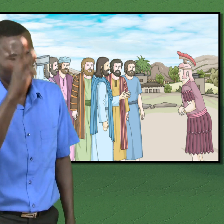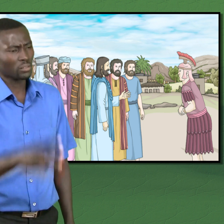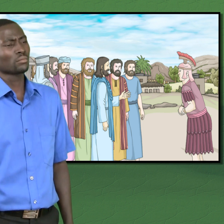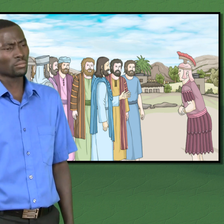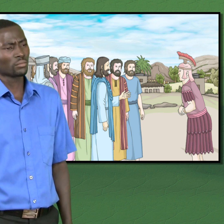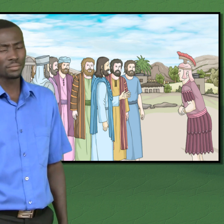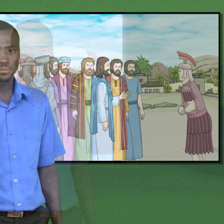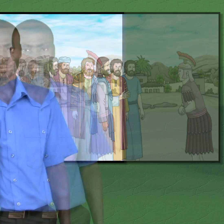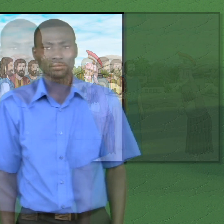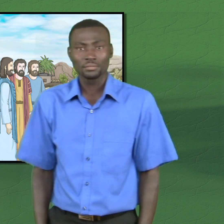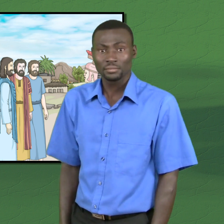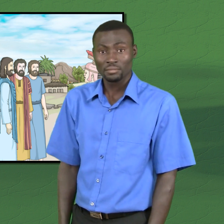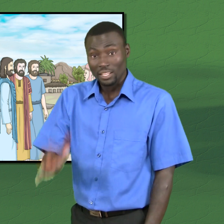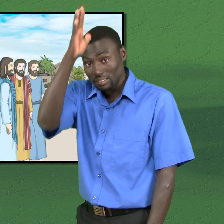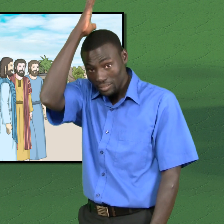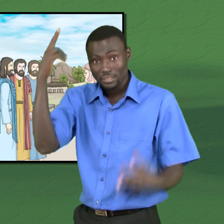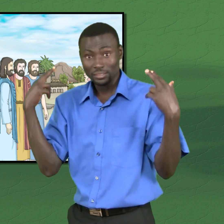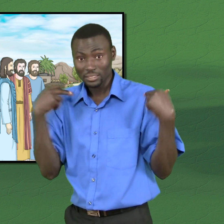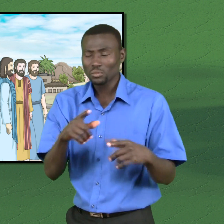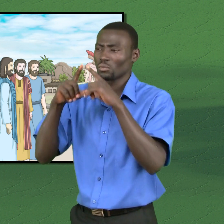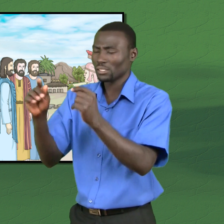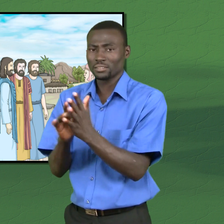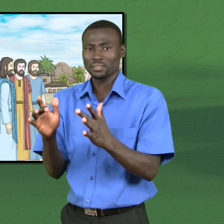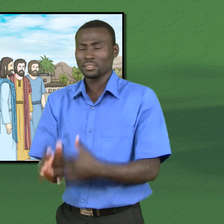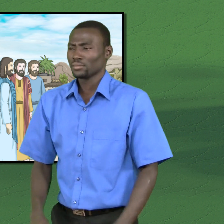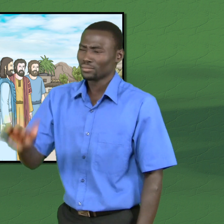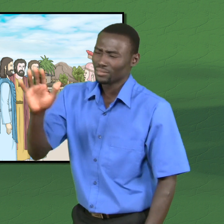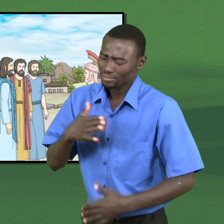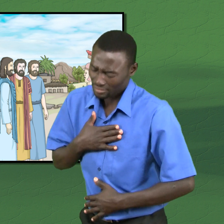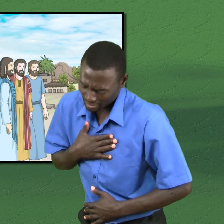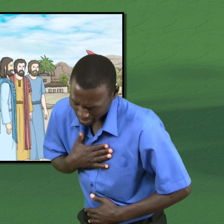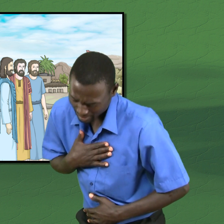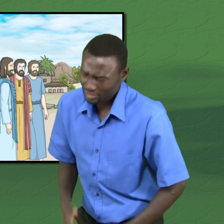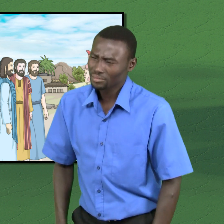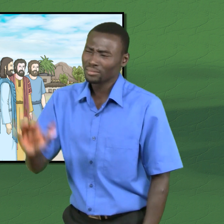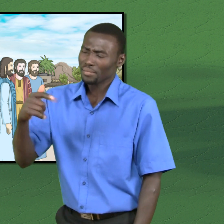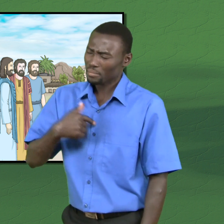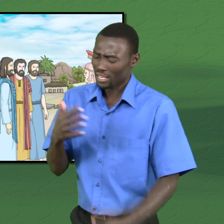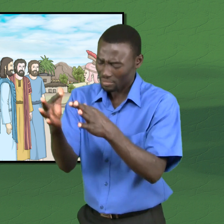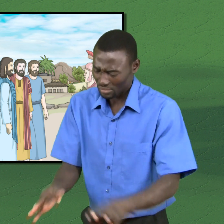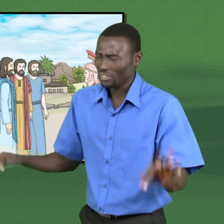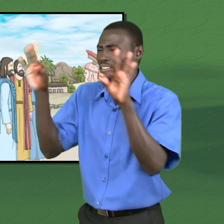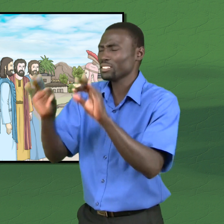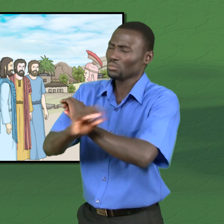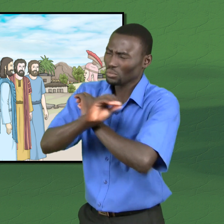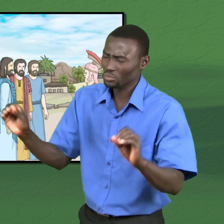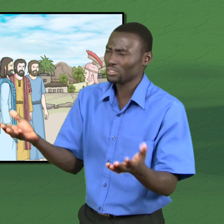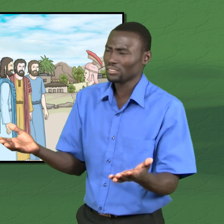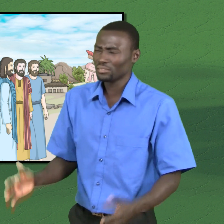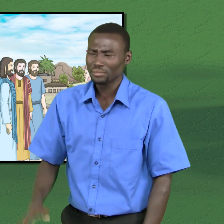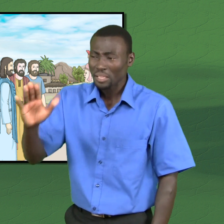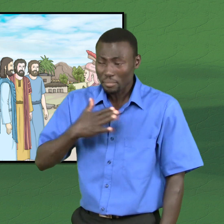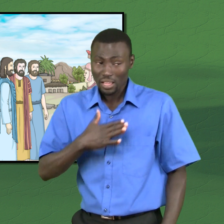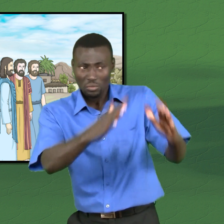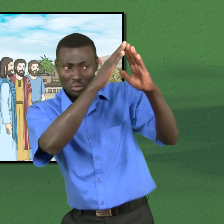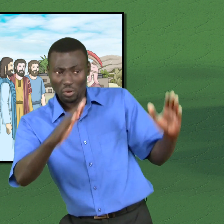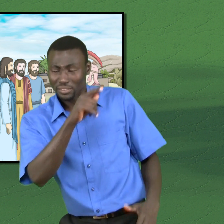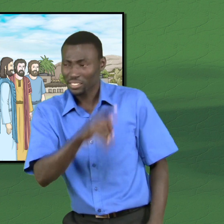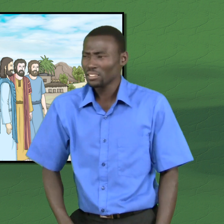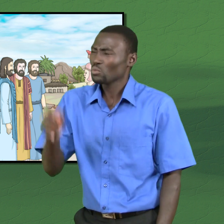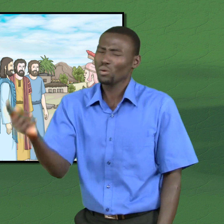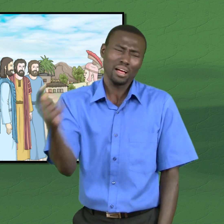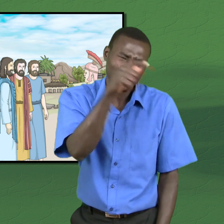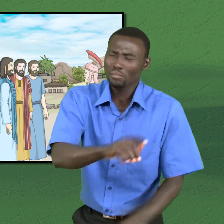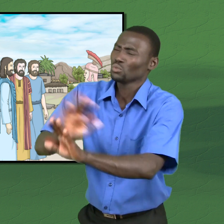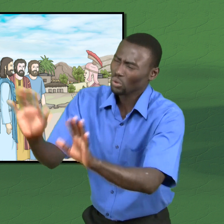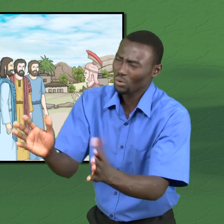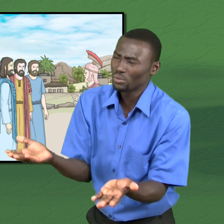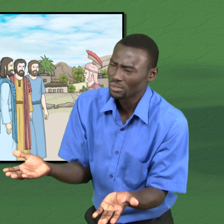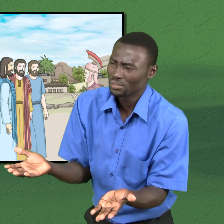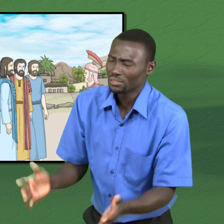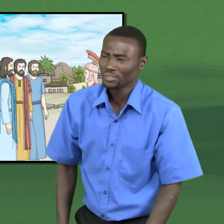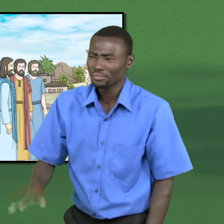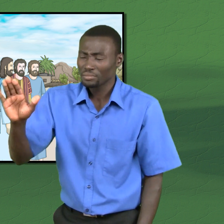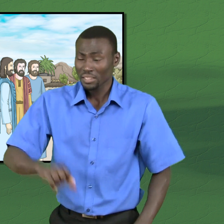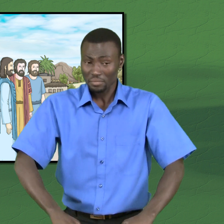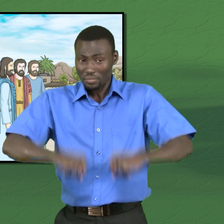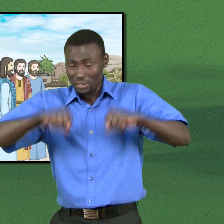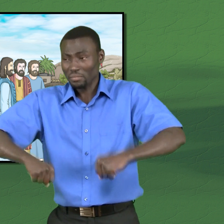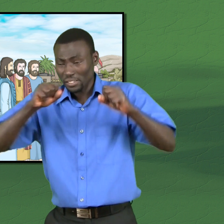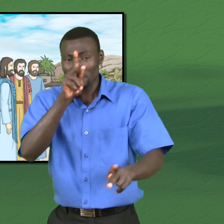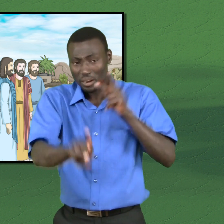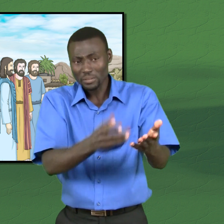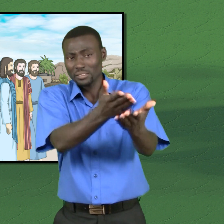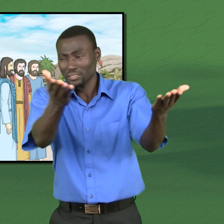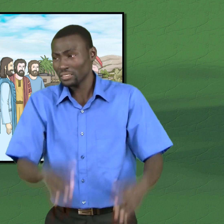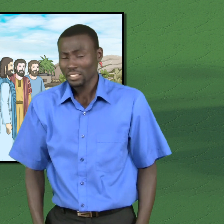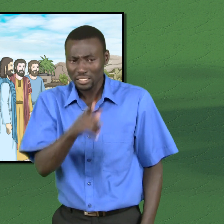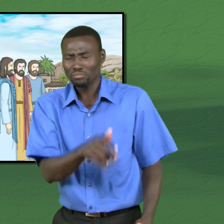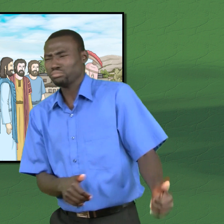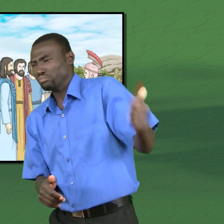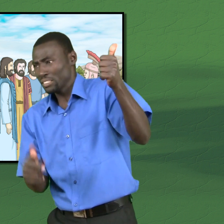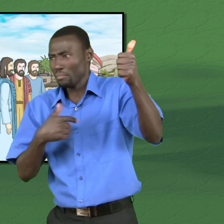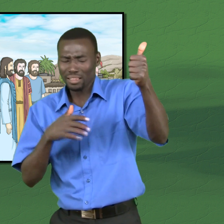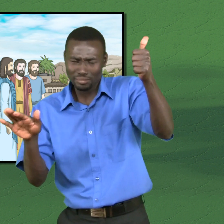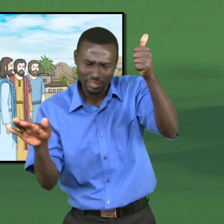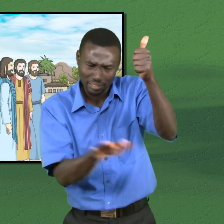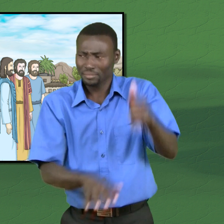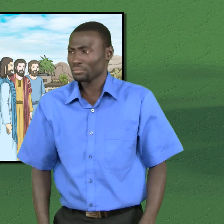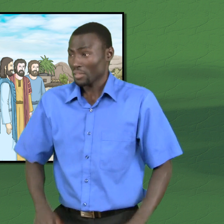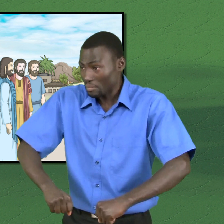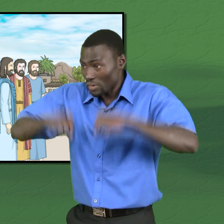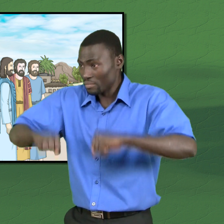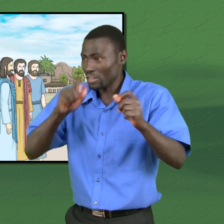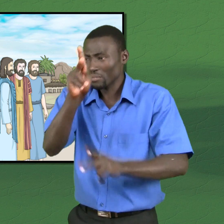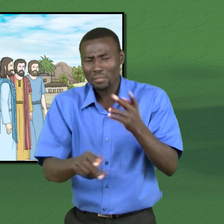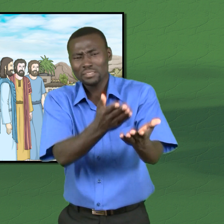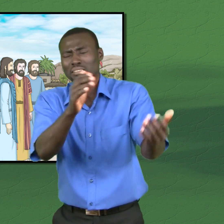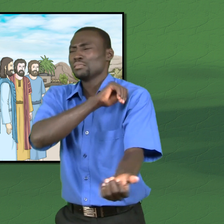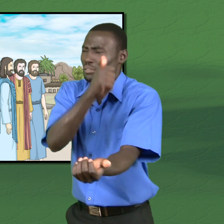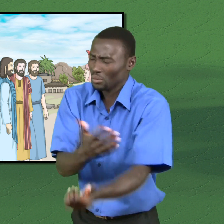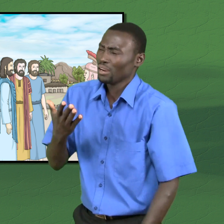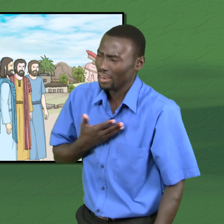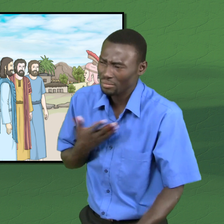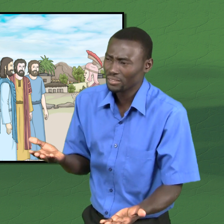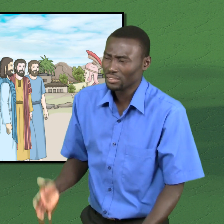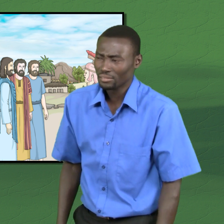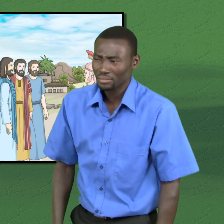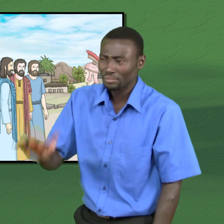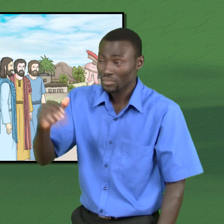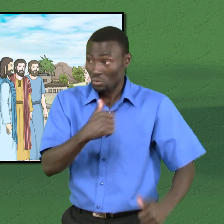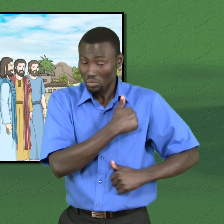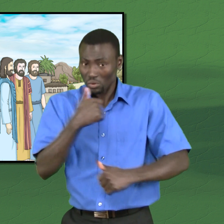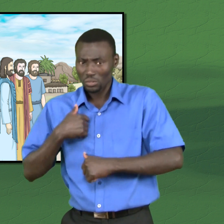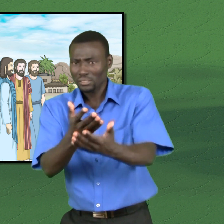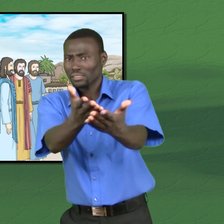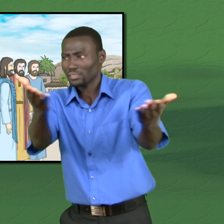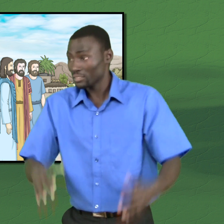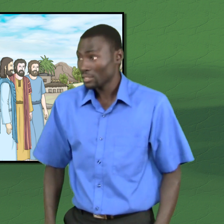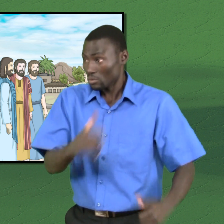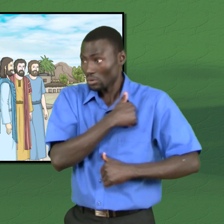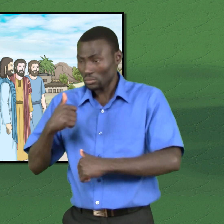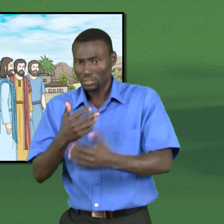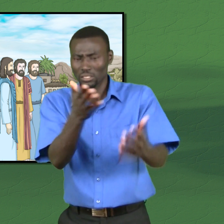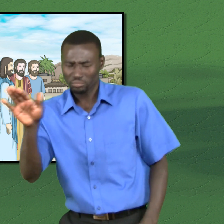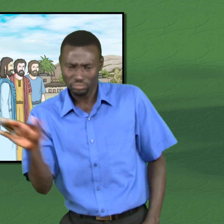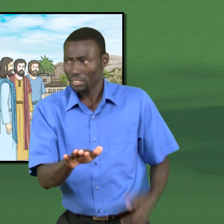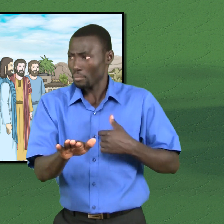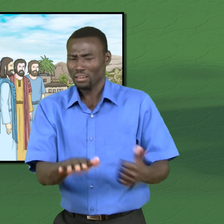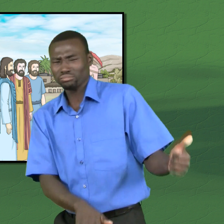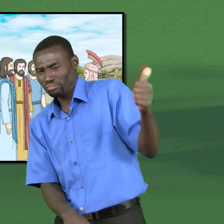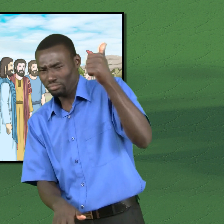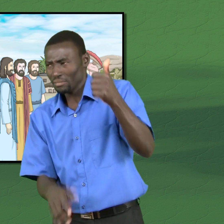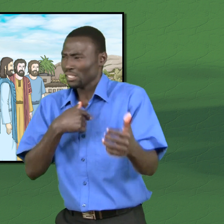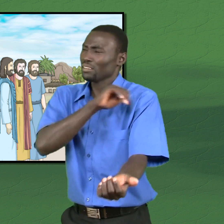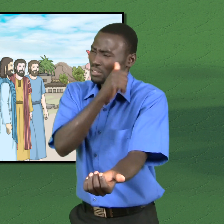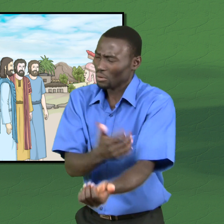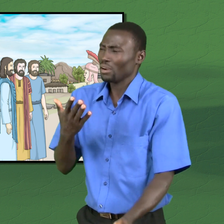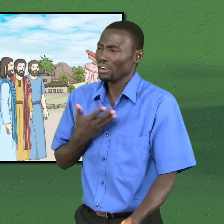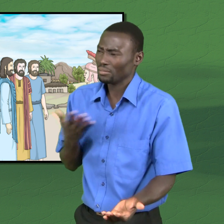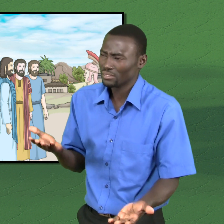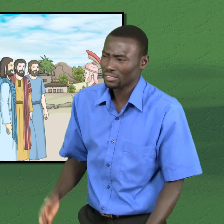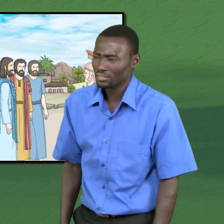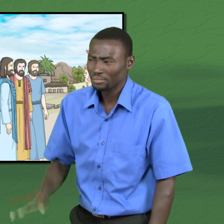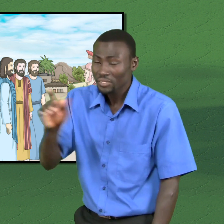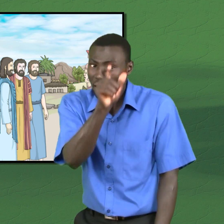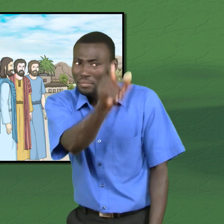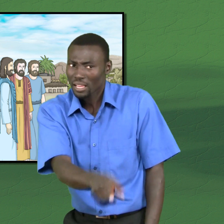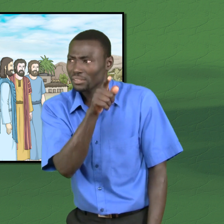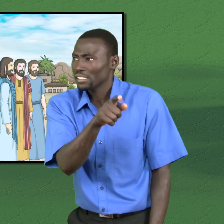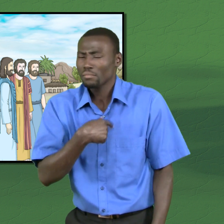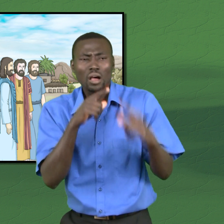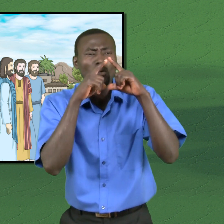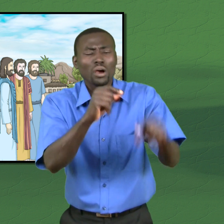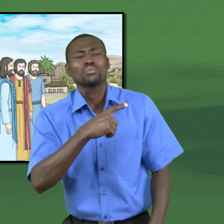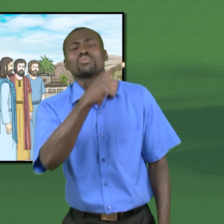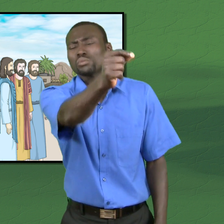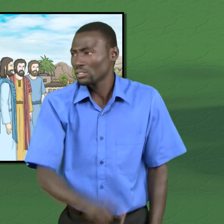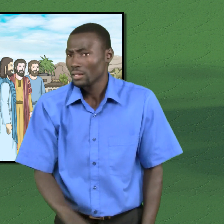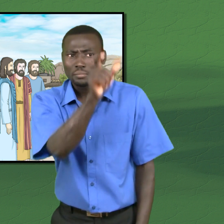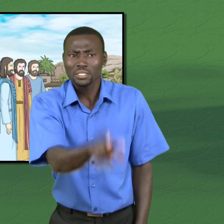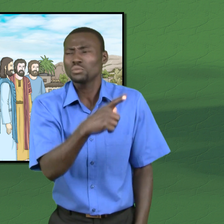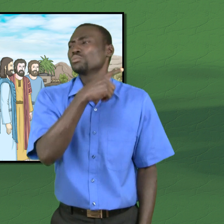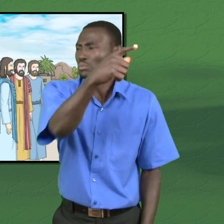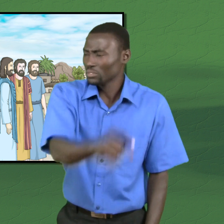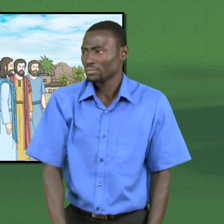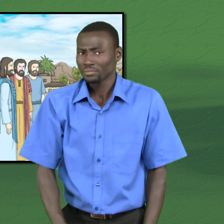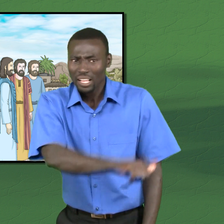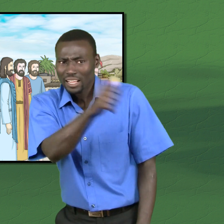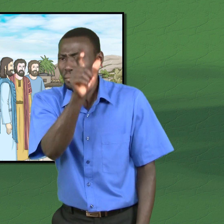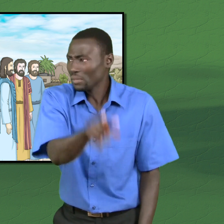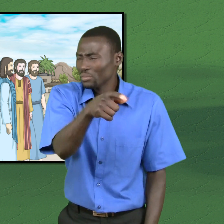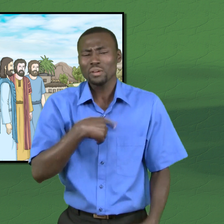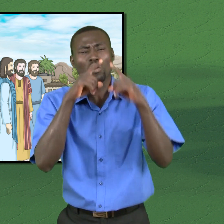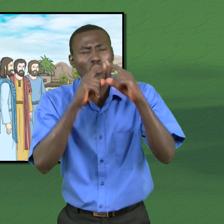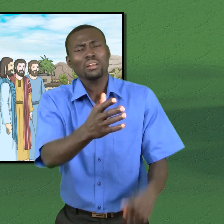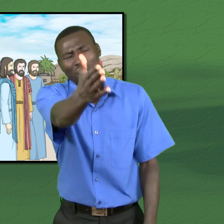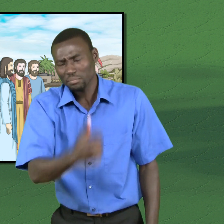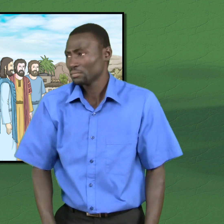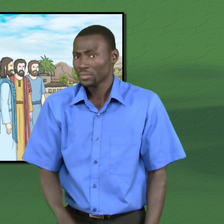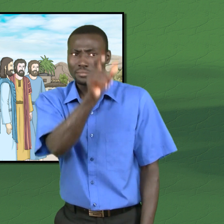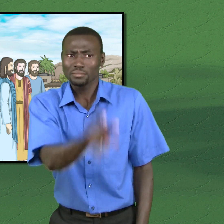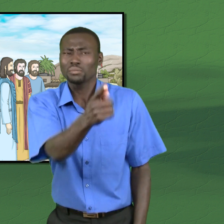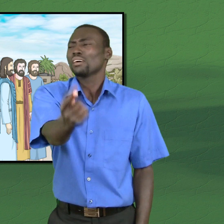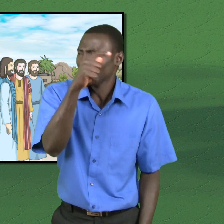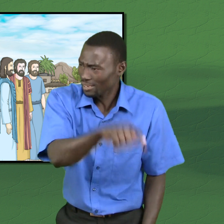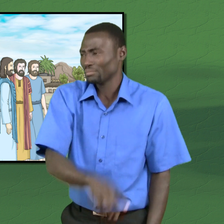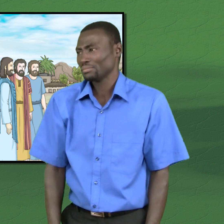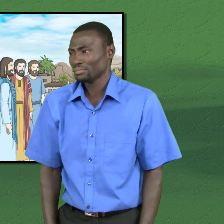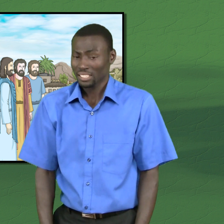But just say the word, and my servant will be healed. For I myself am a man under authority, with soldiers under me. I tell one to go, and he goes;